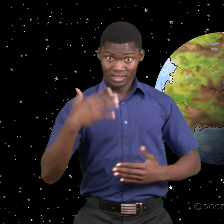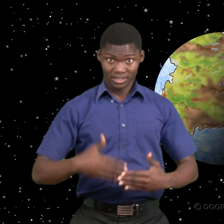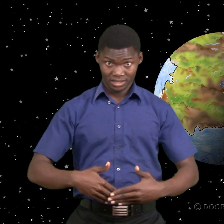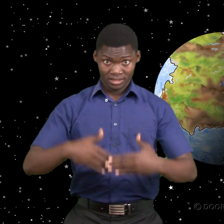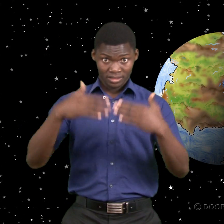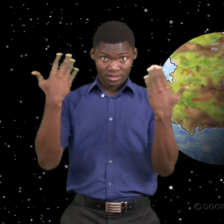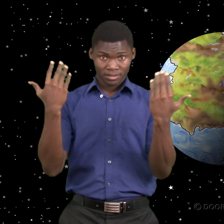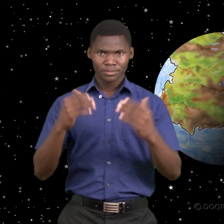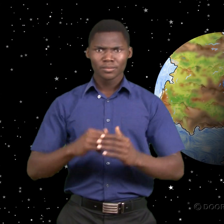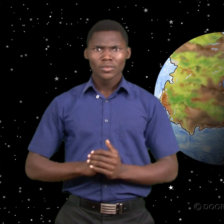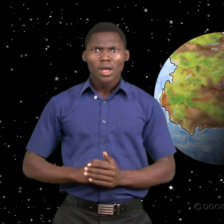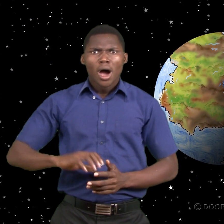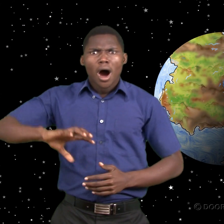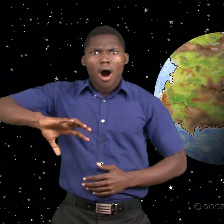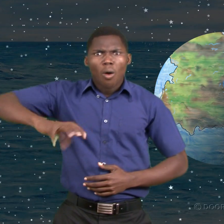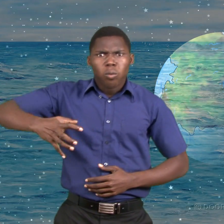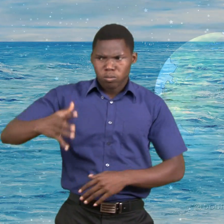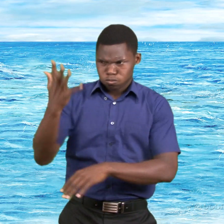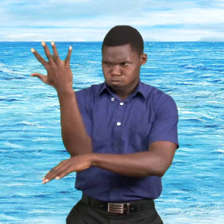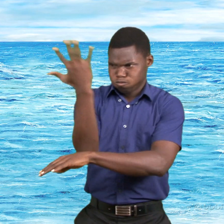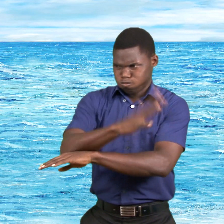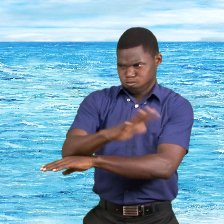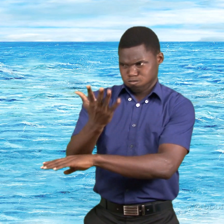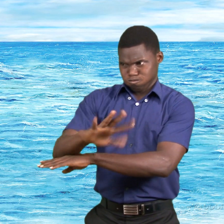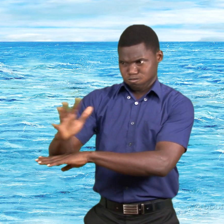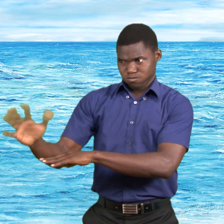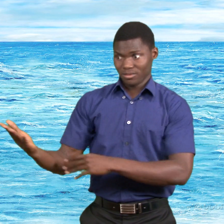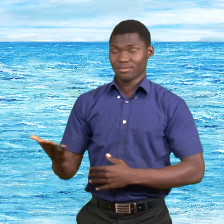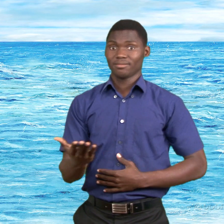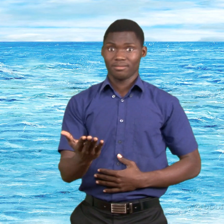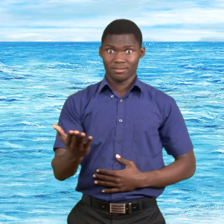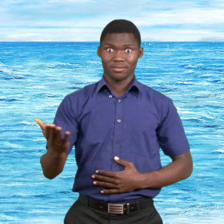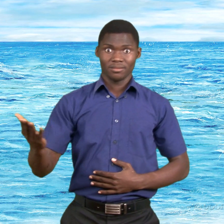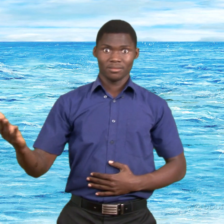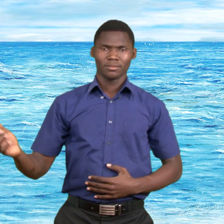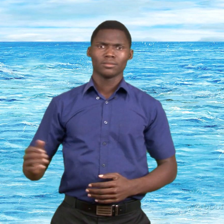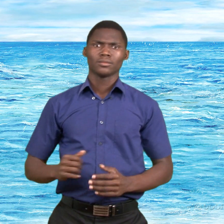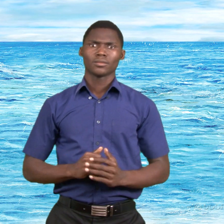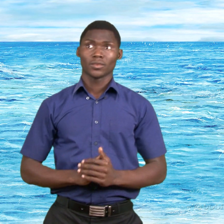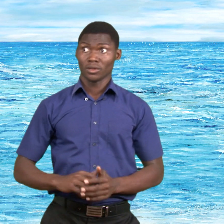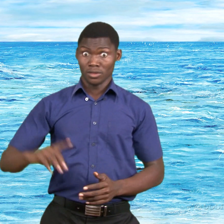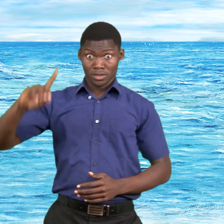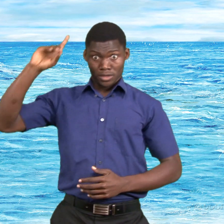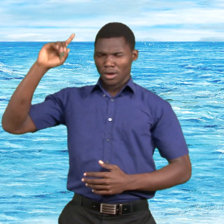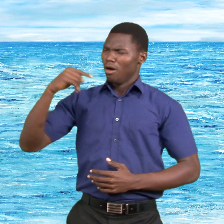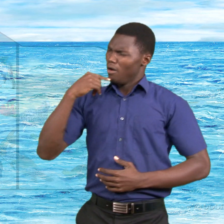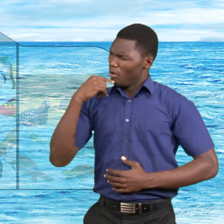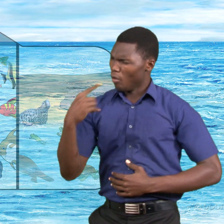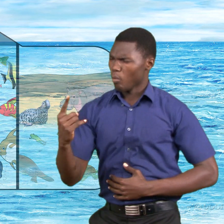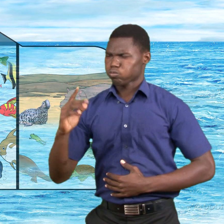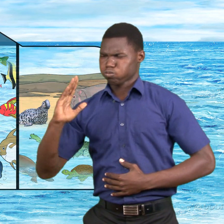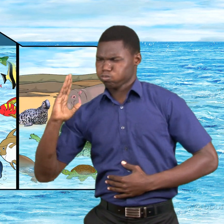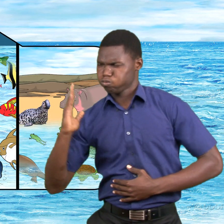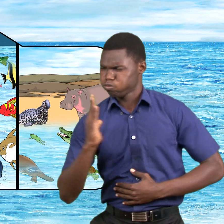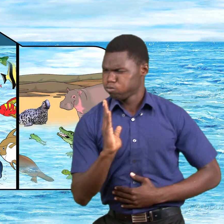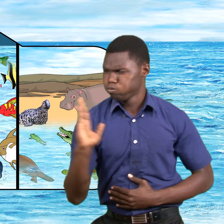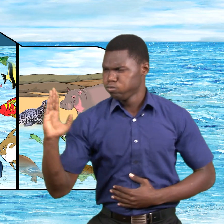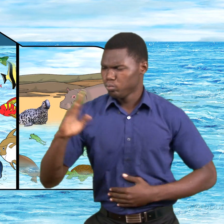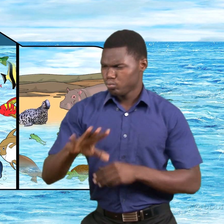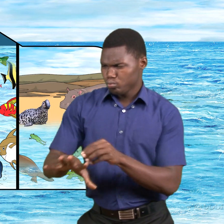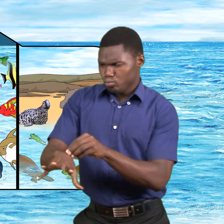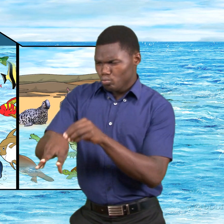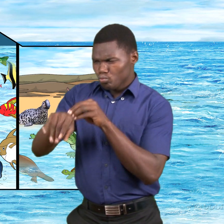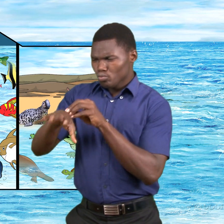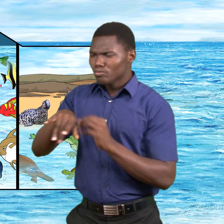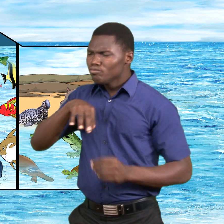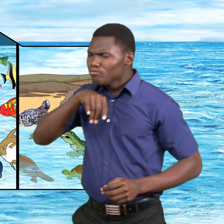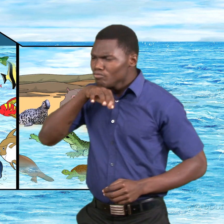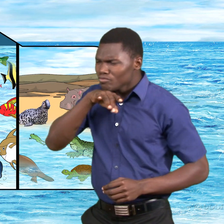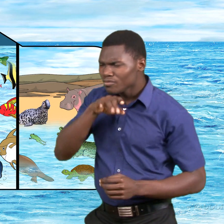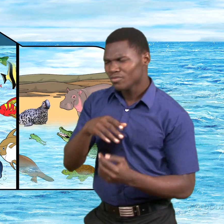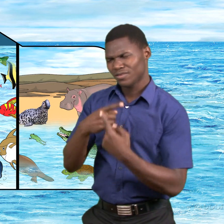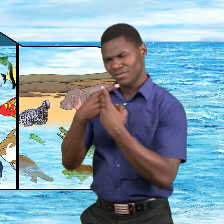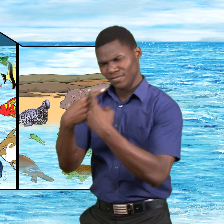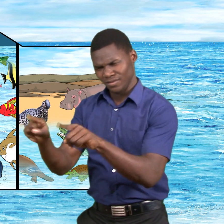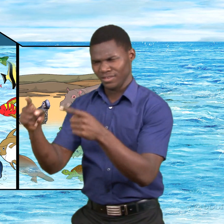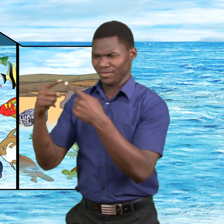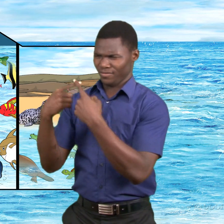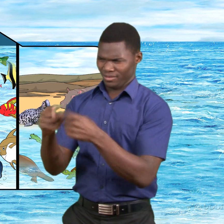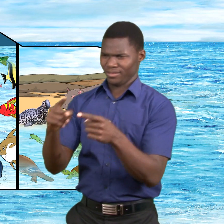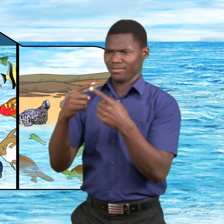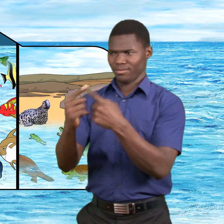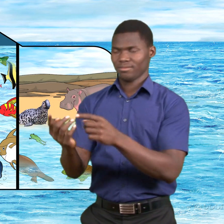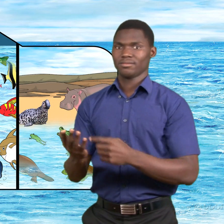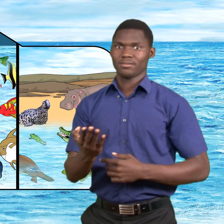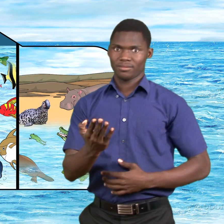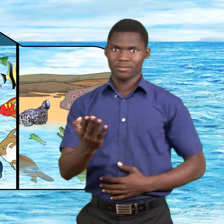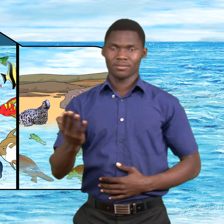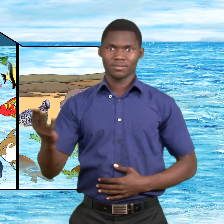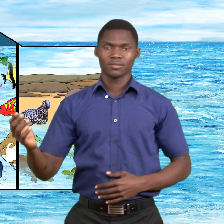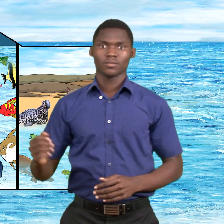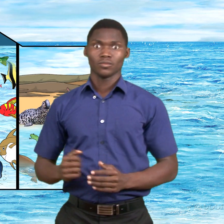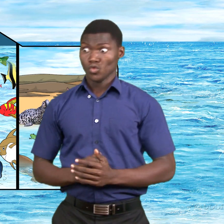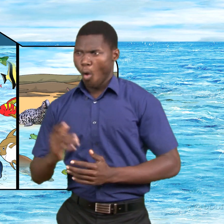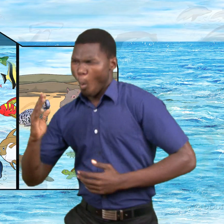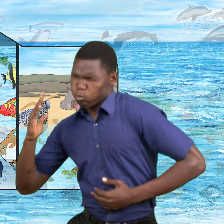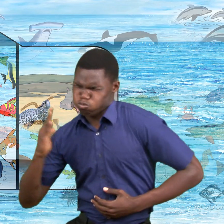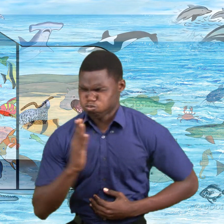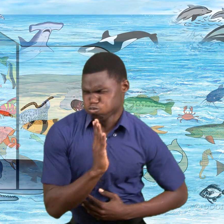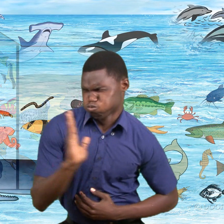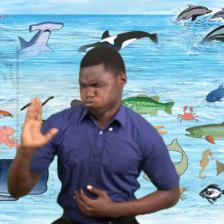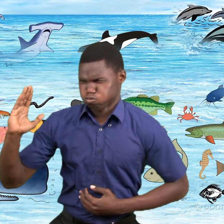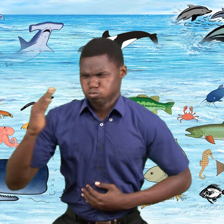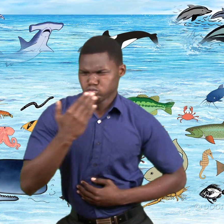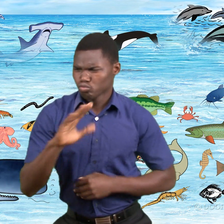And God said, “Let the waters teem with living creatures, and let birds fly above the earth in the open expanse of the sky.”